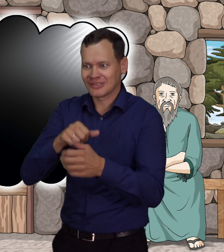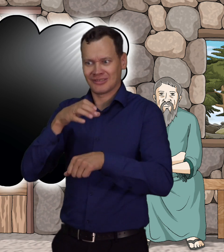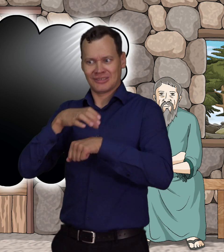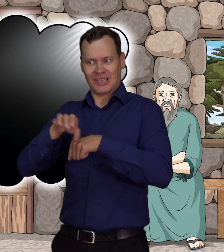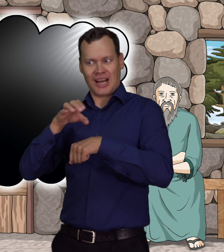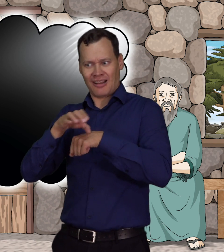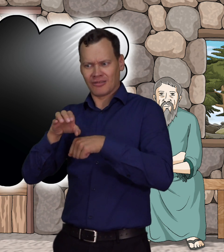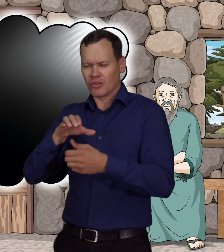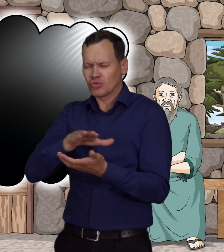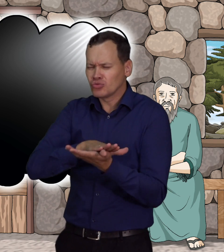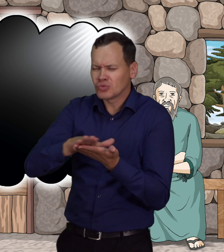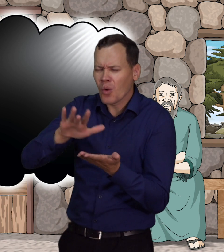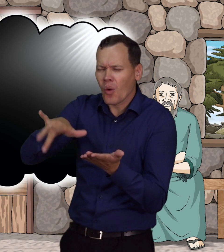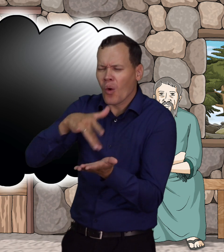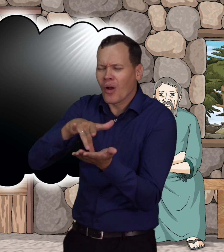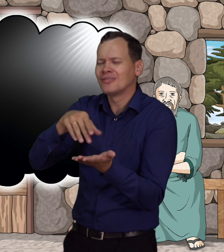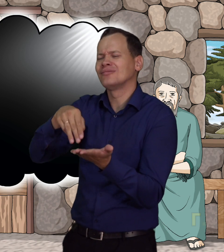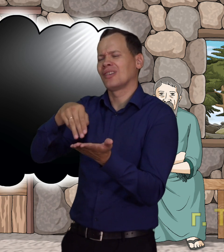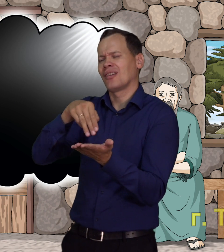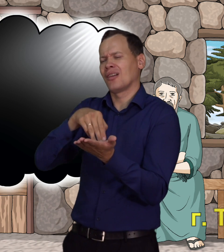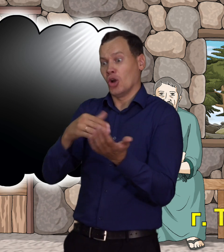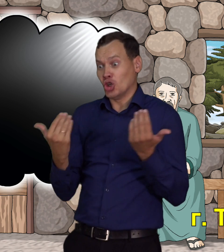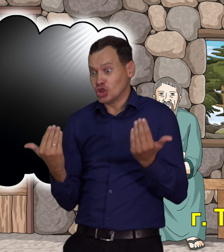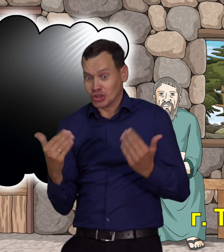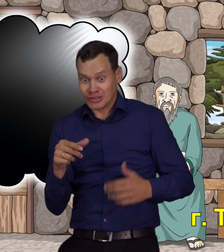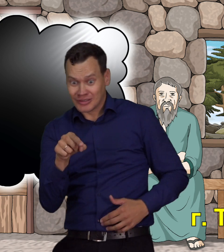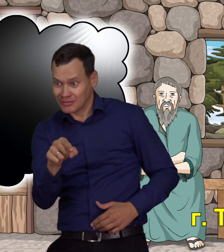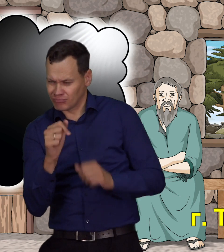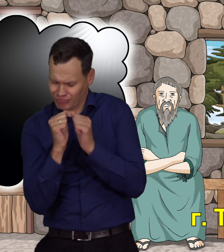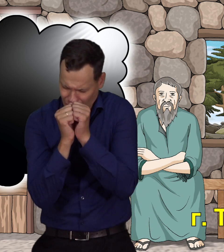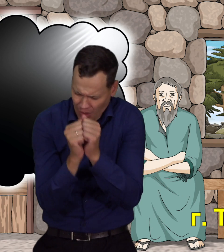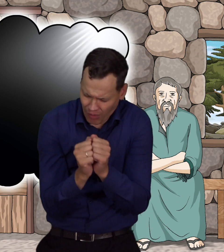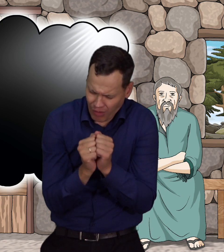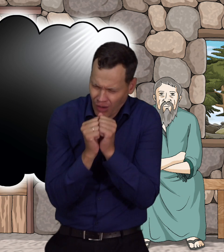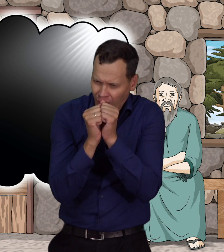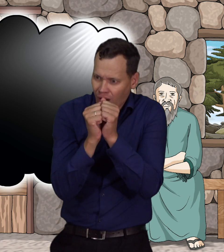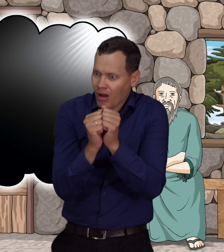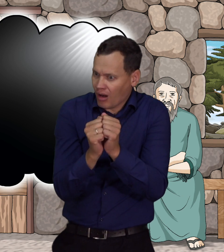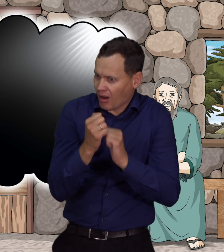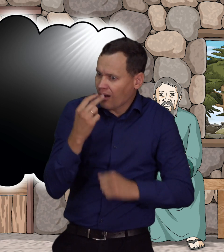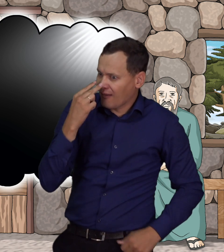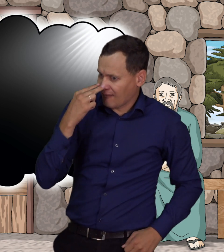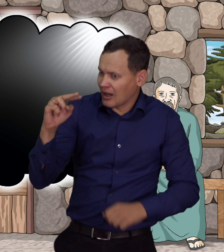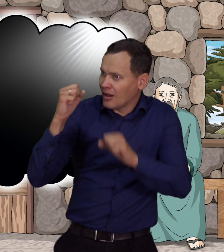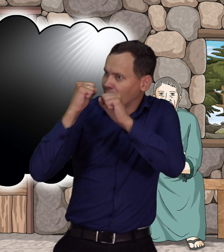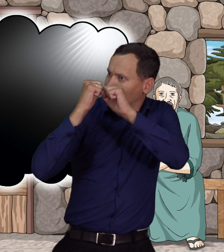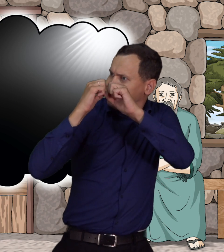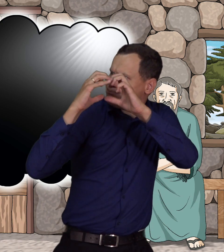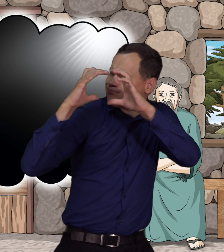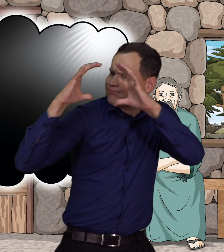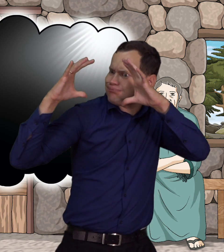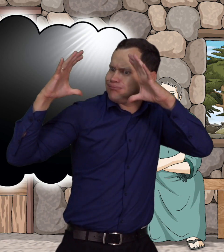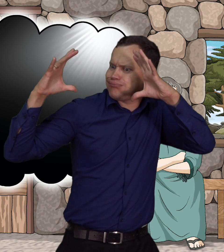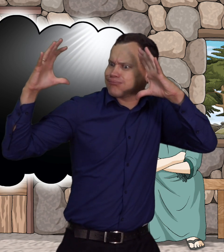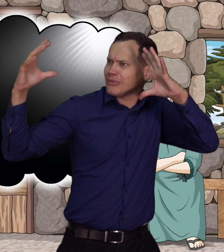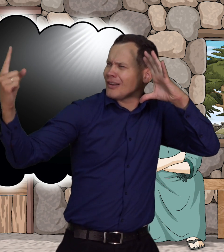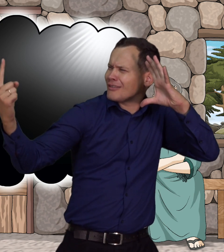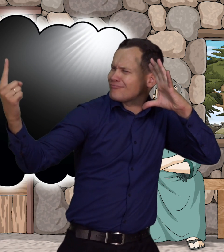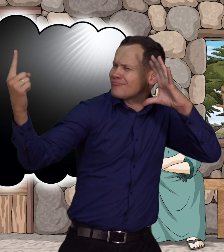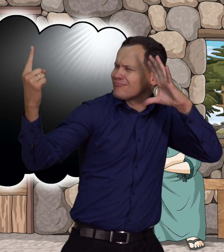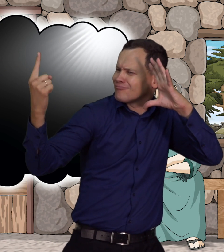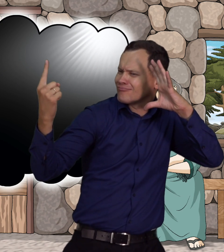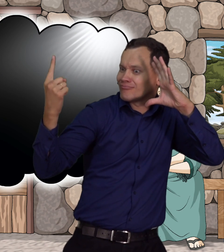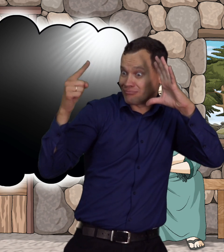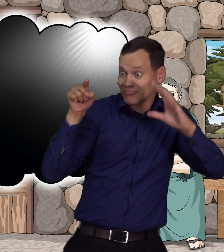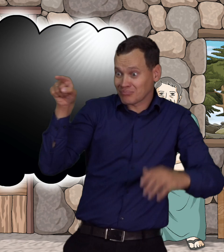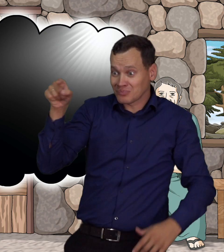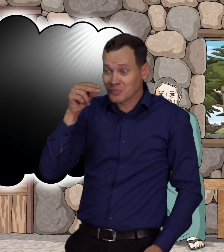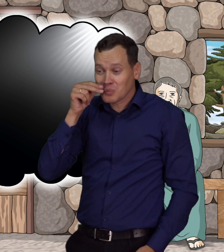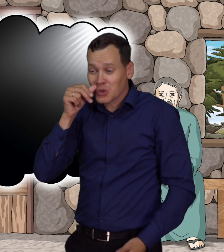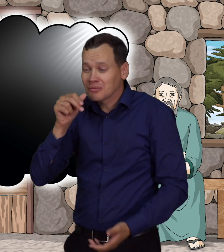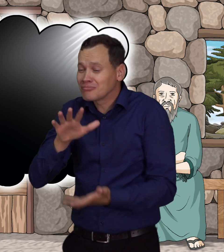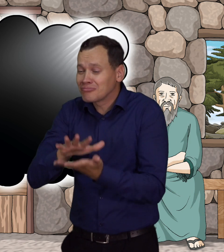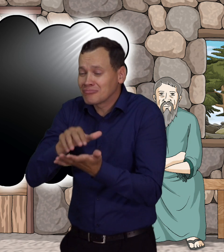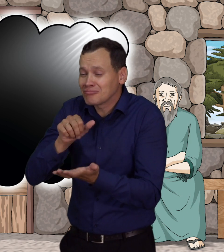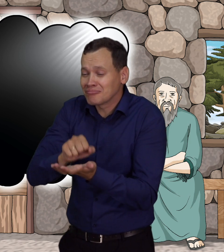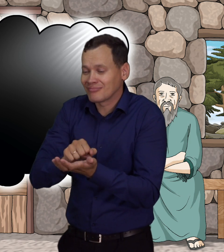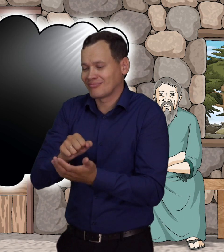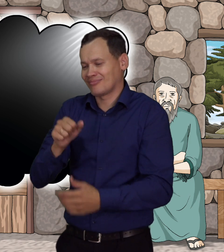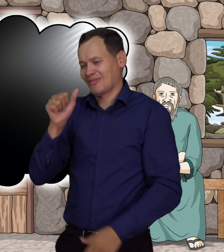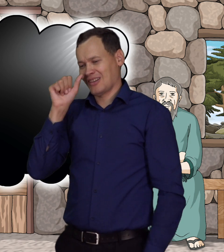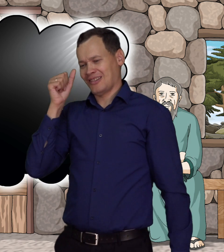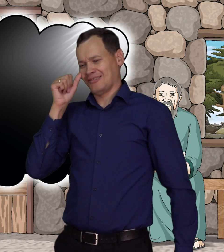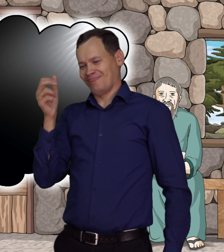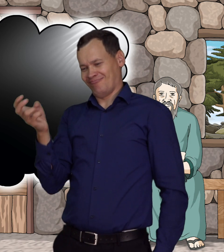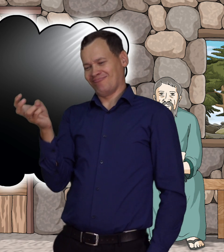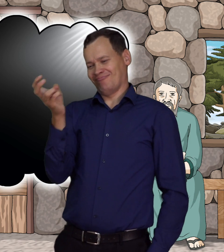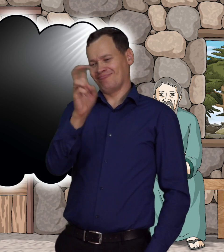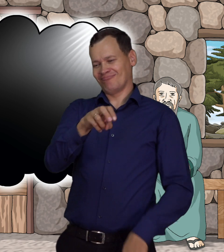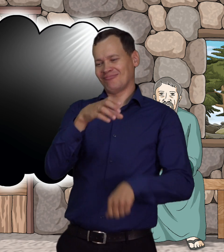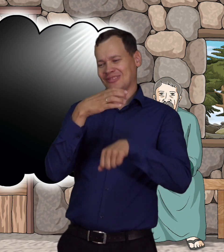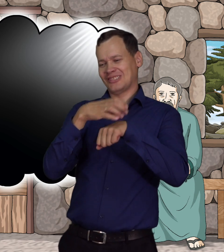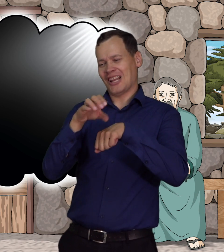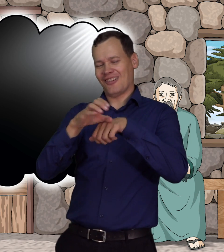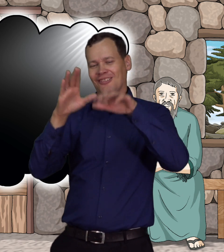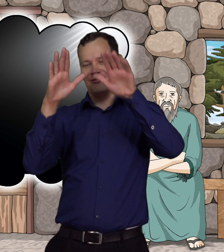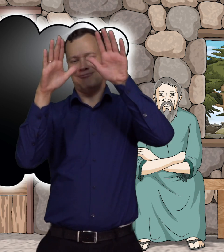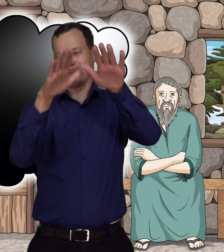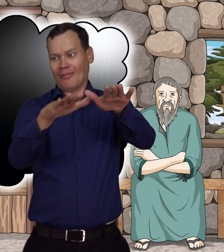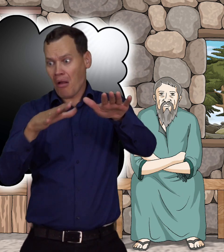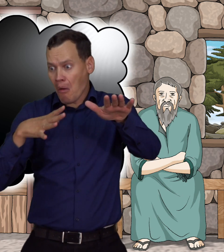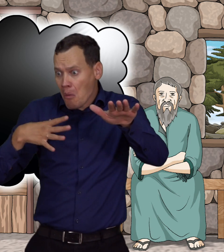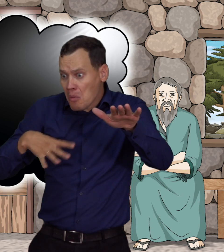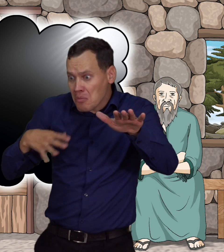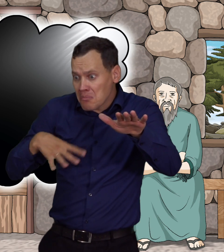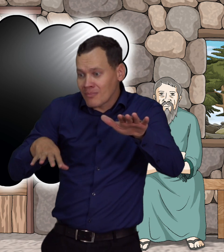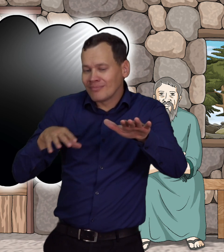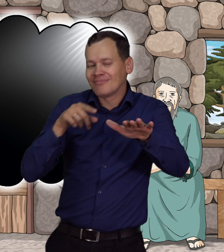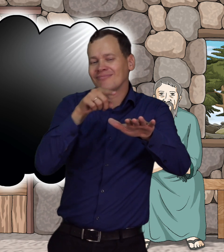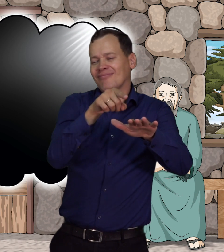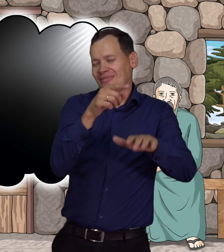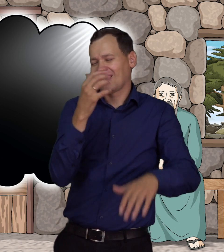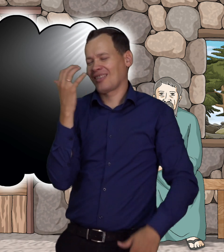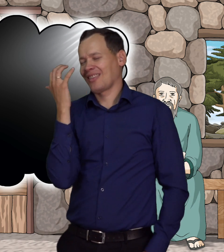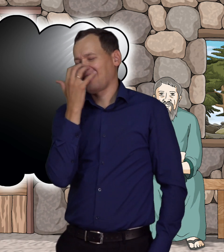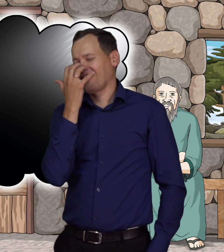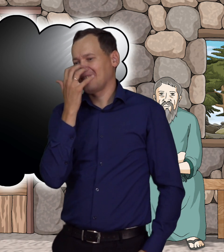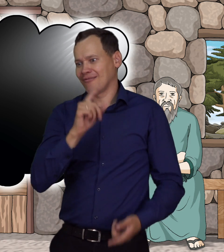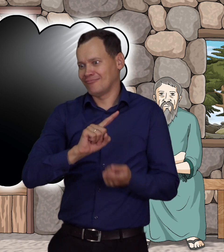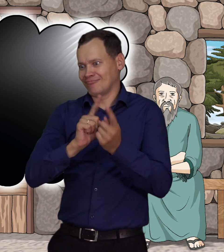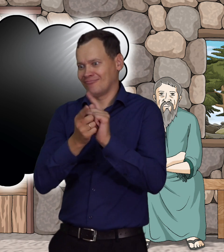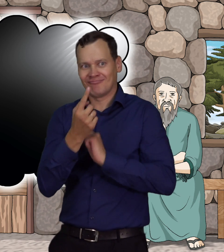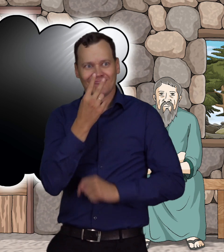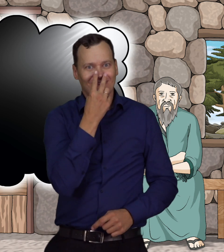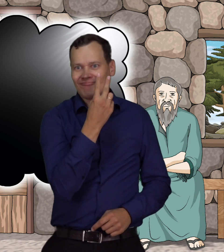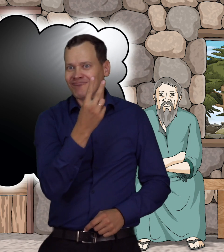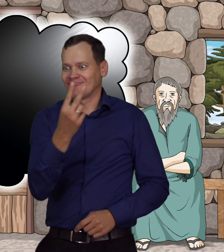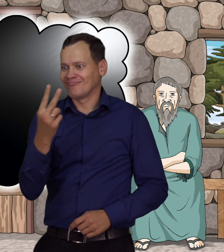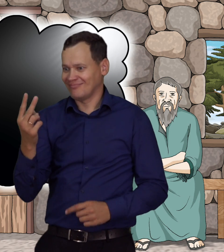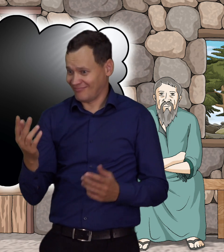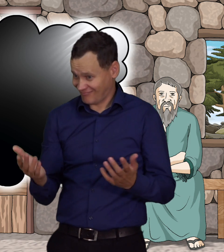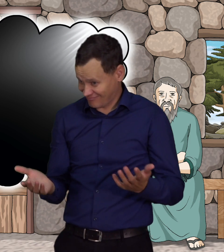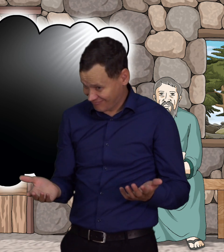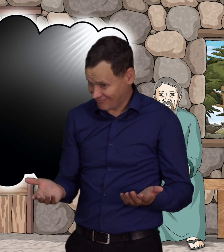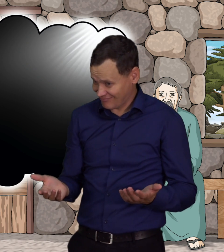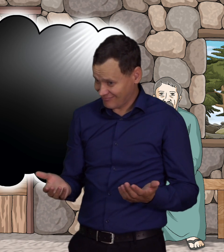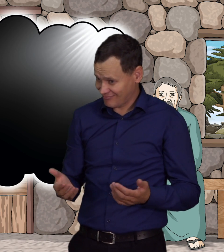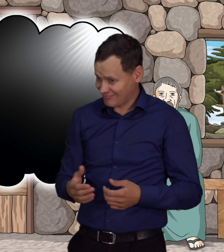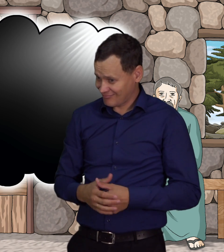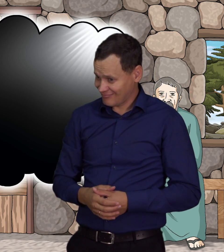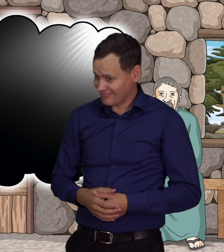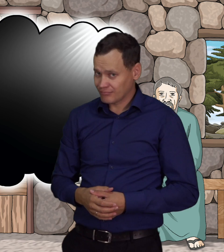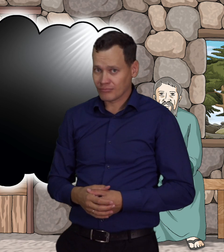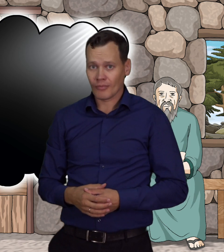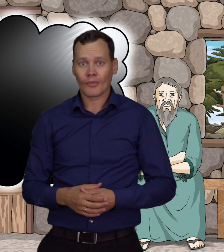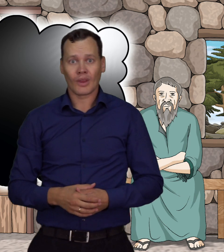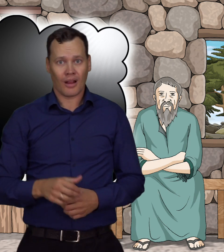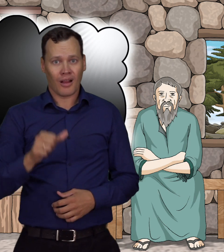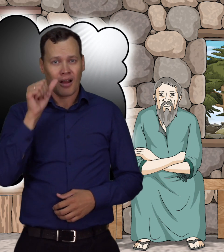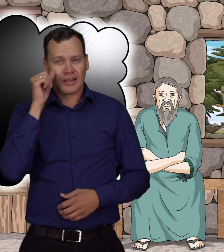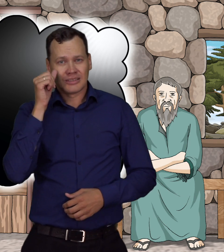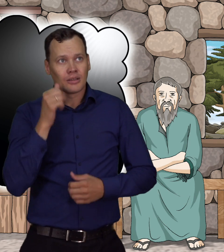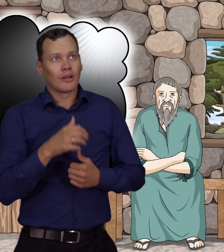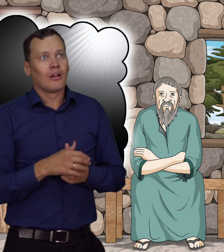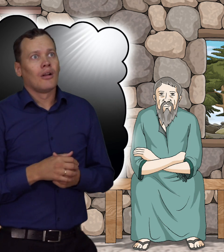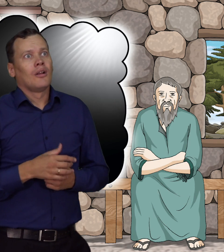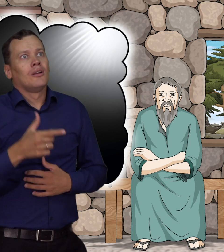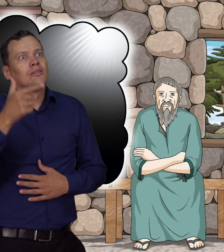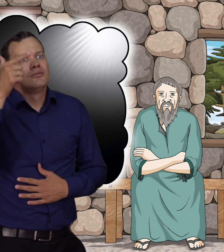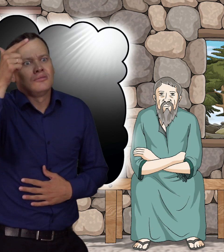In a vision he has seen a man named Ananias come and place his hands on him to restore his sight.”